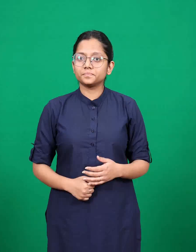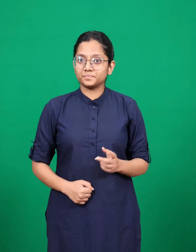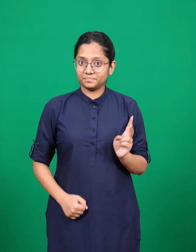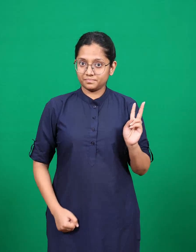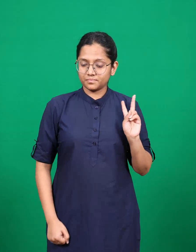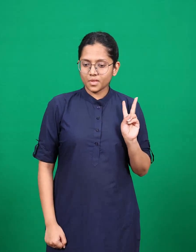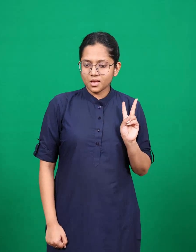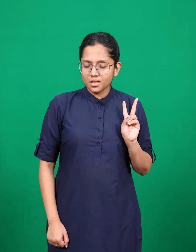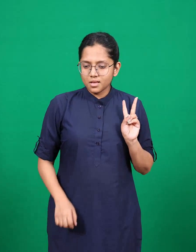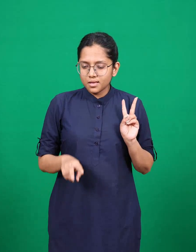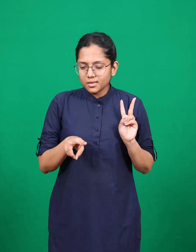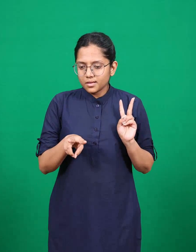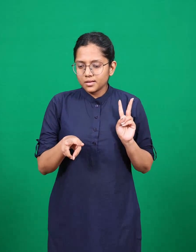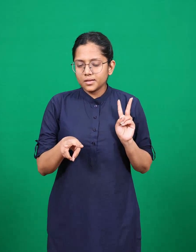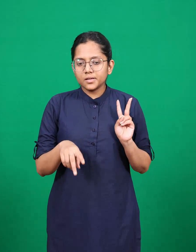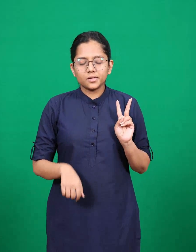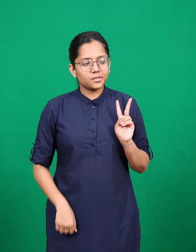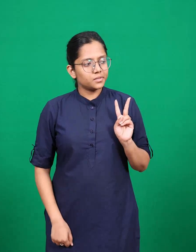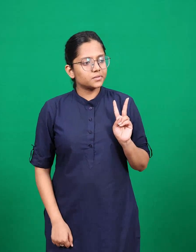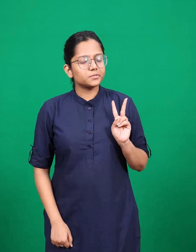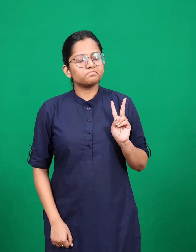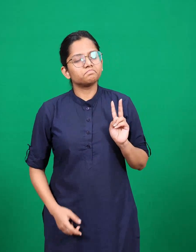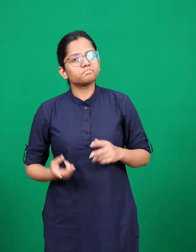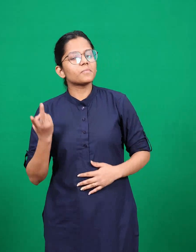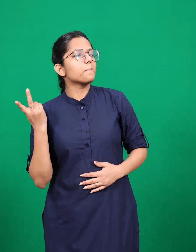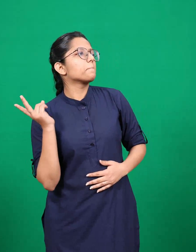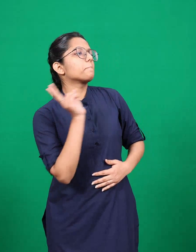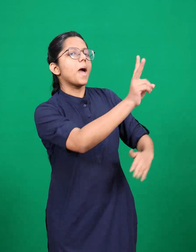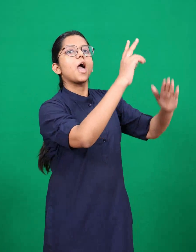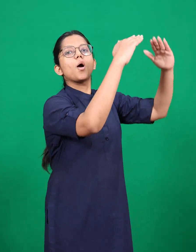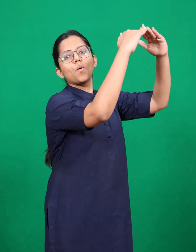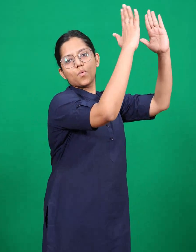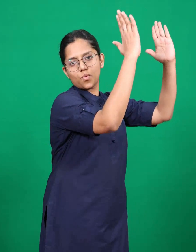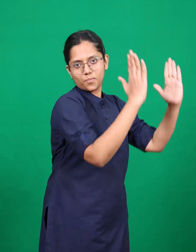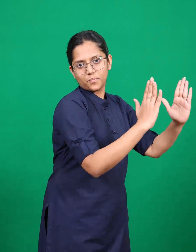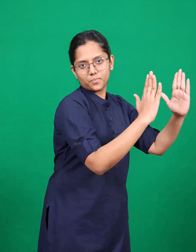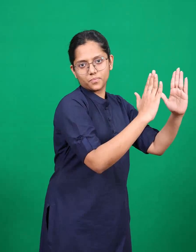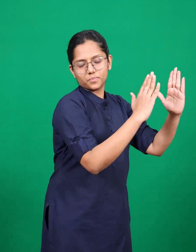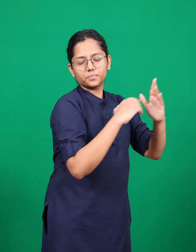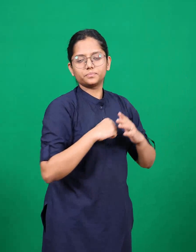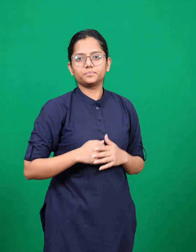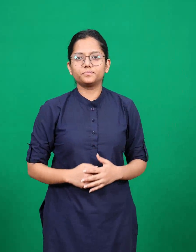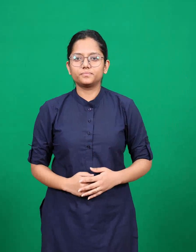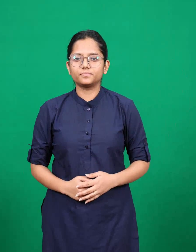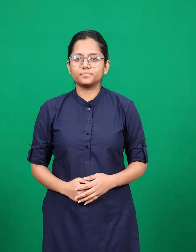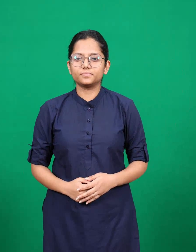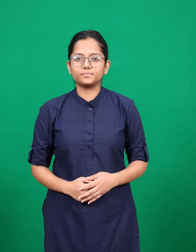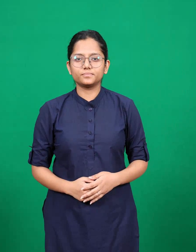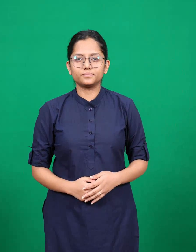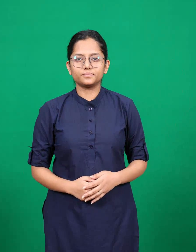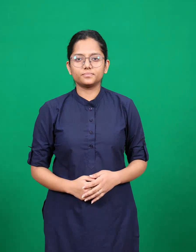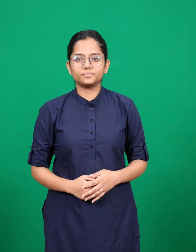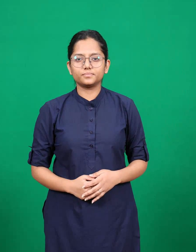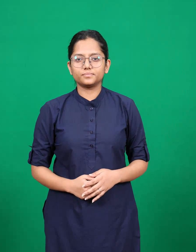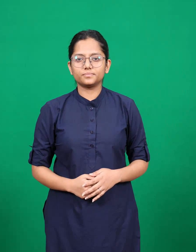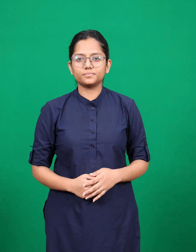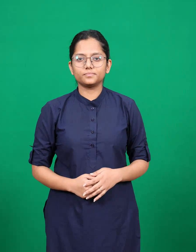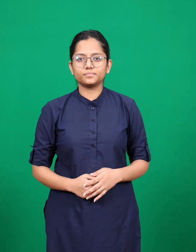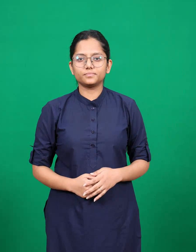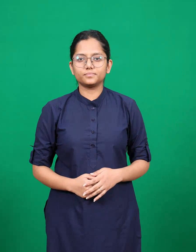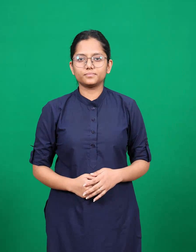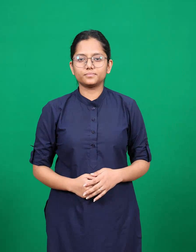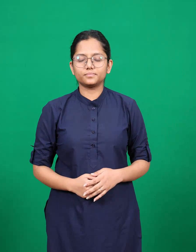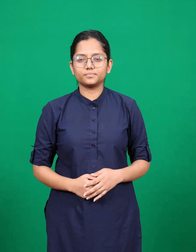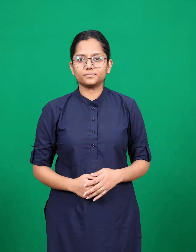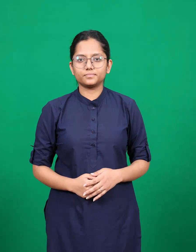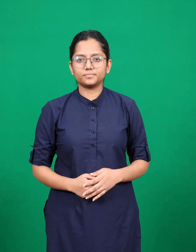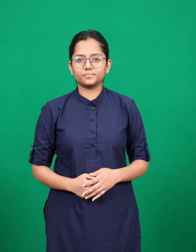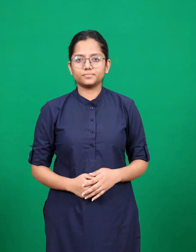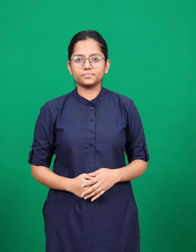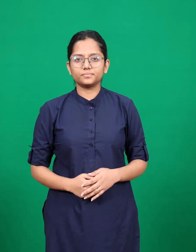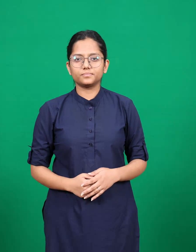Then the disciples returned to their homes.